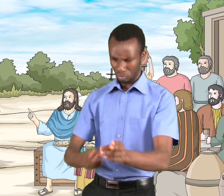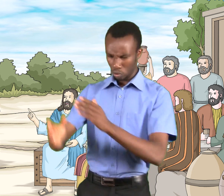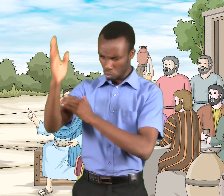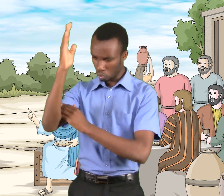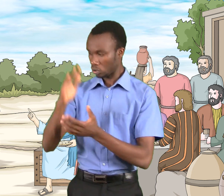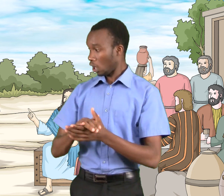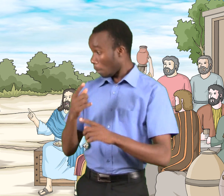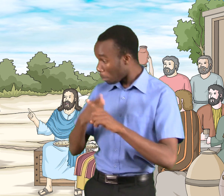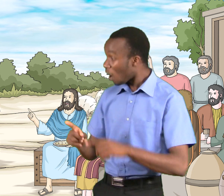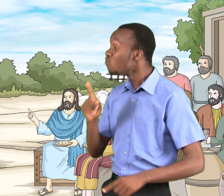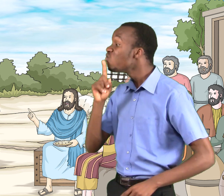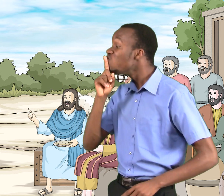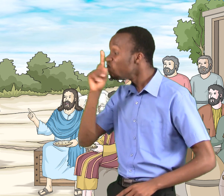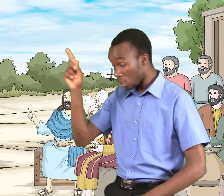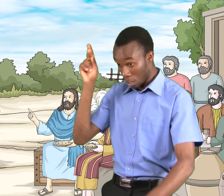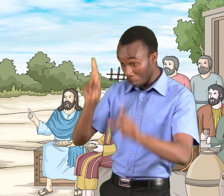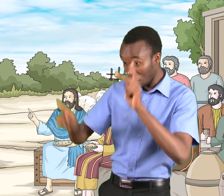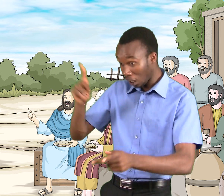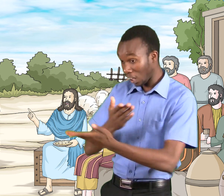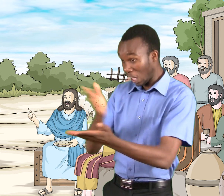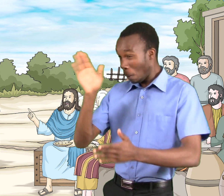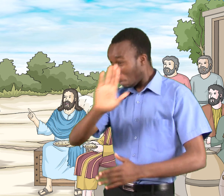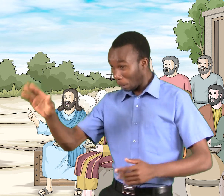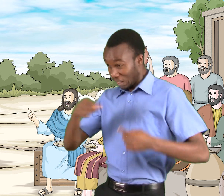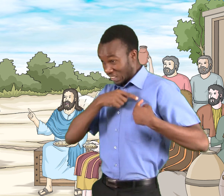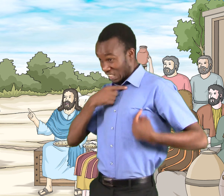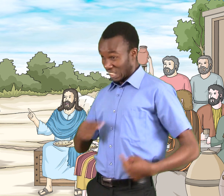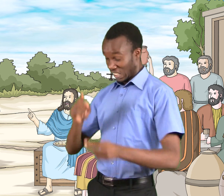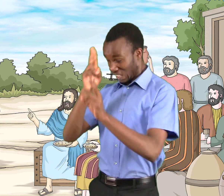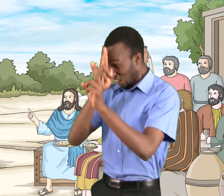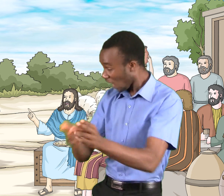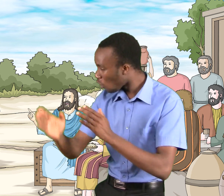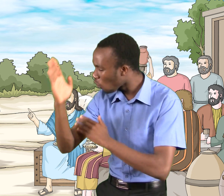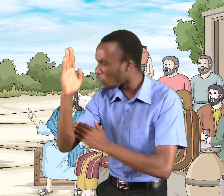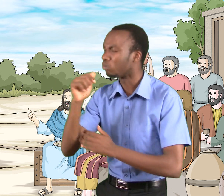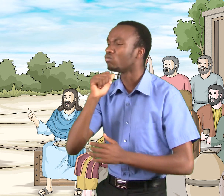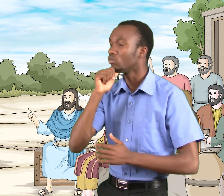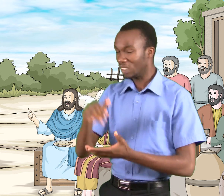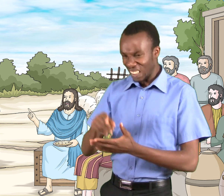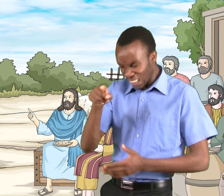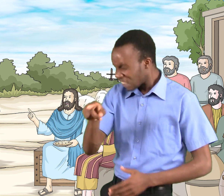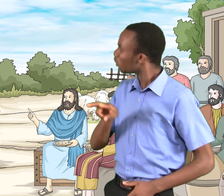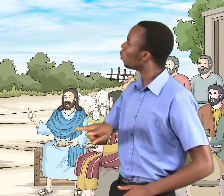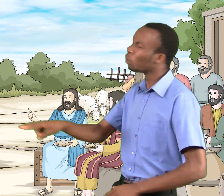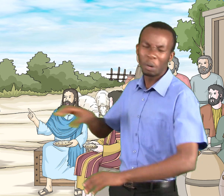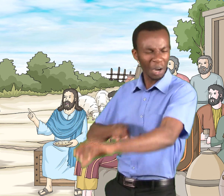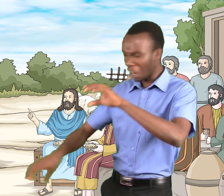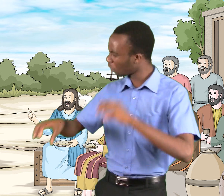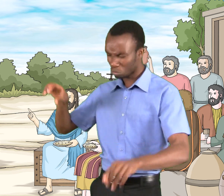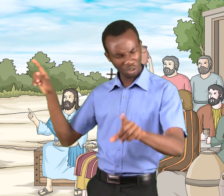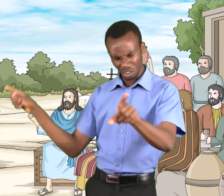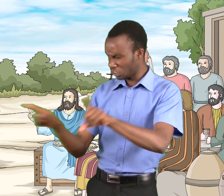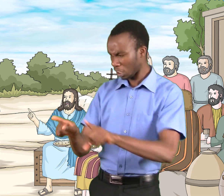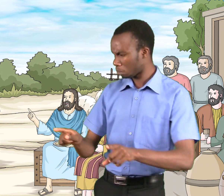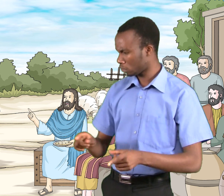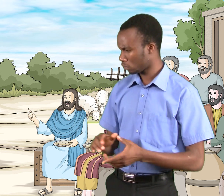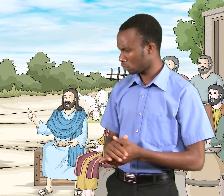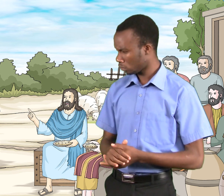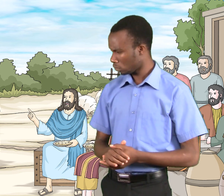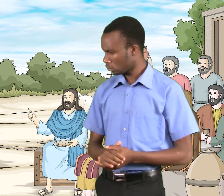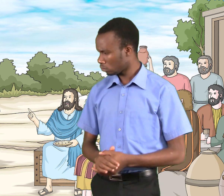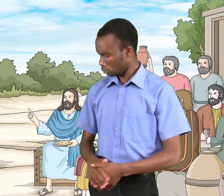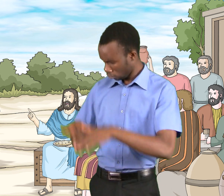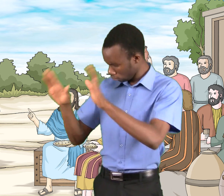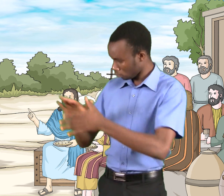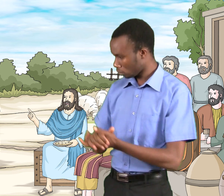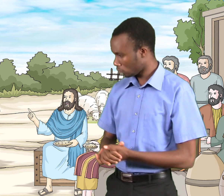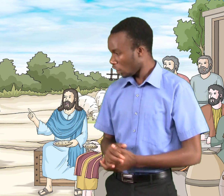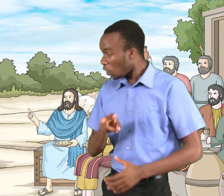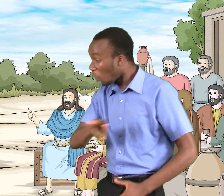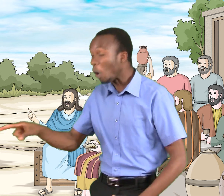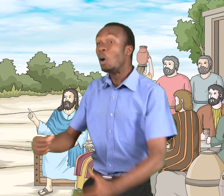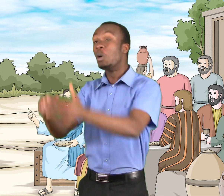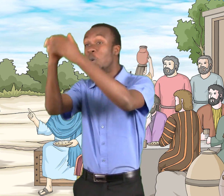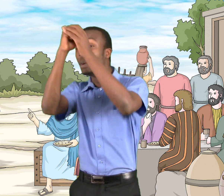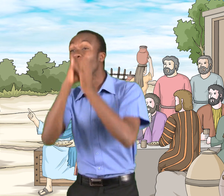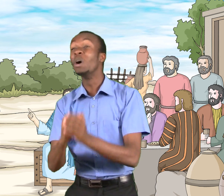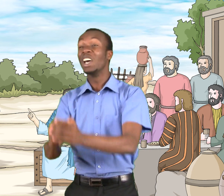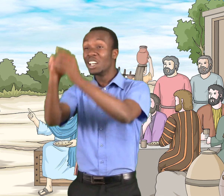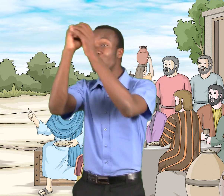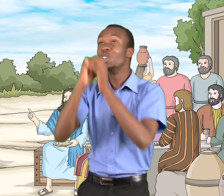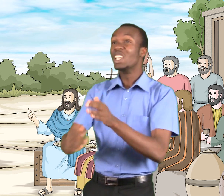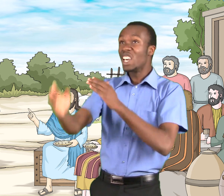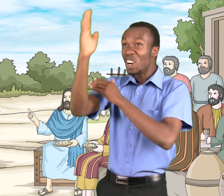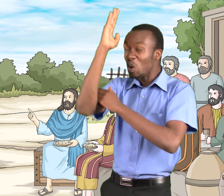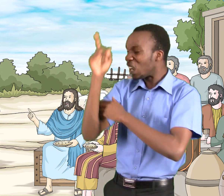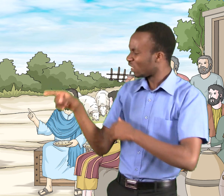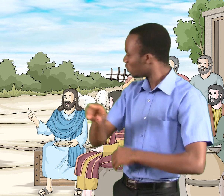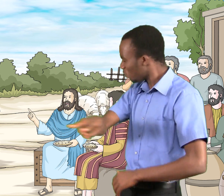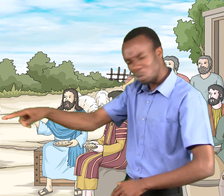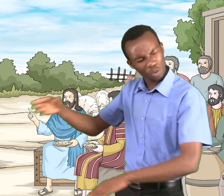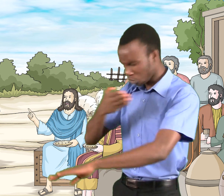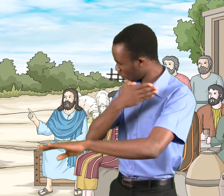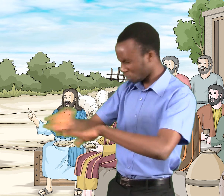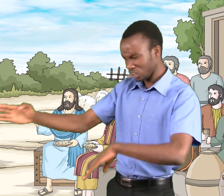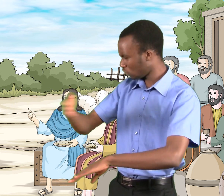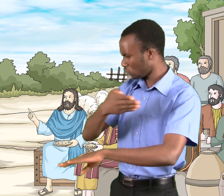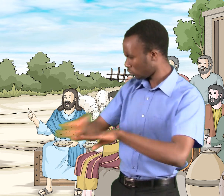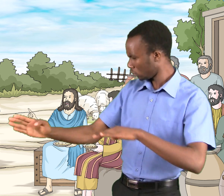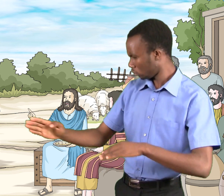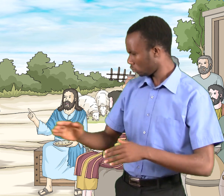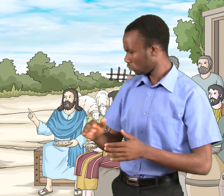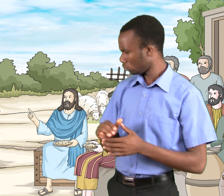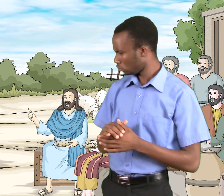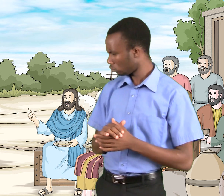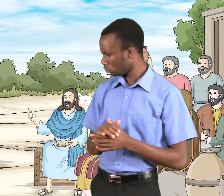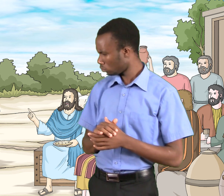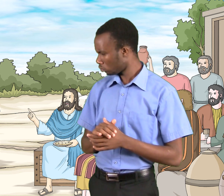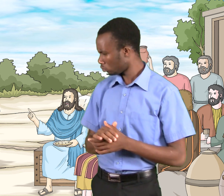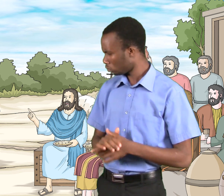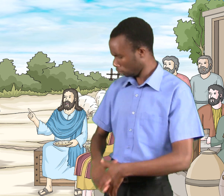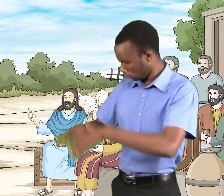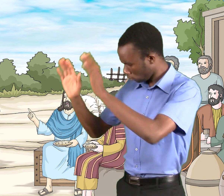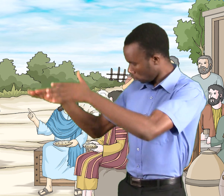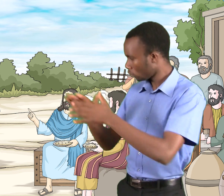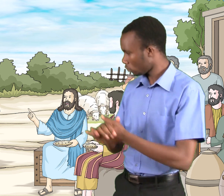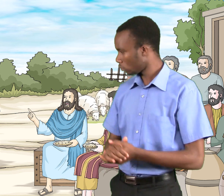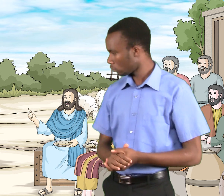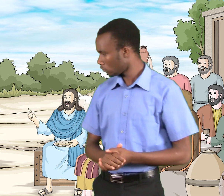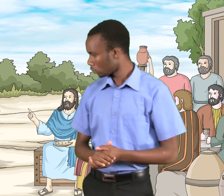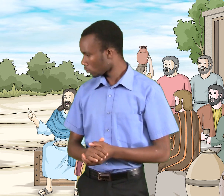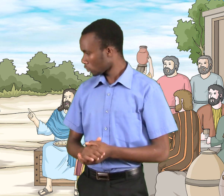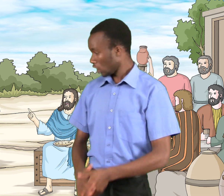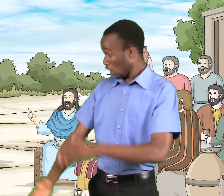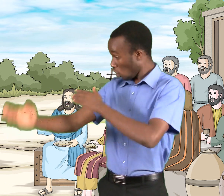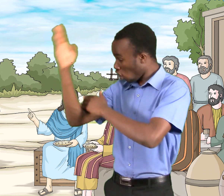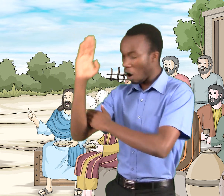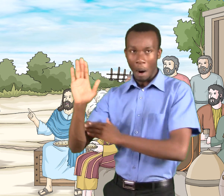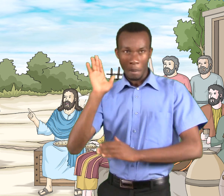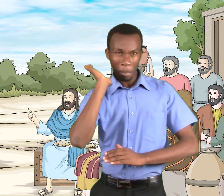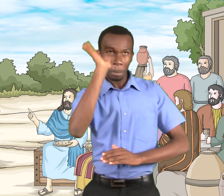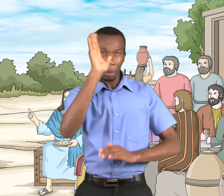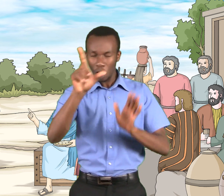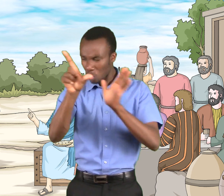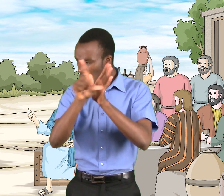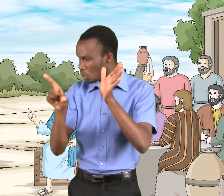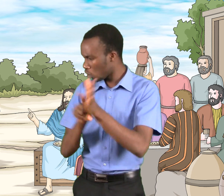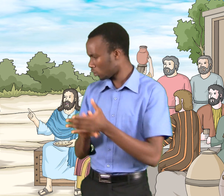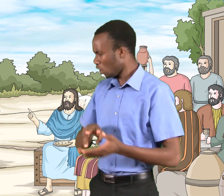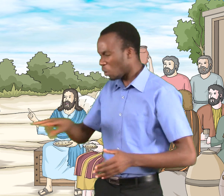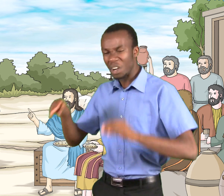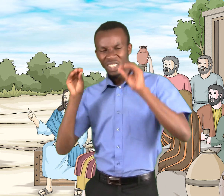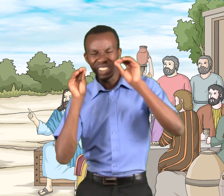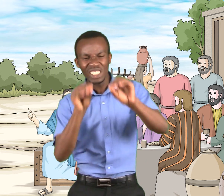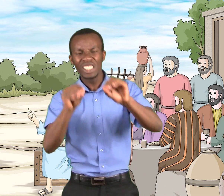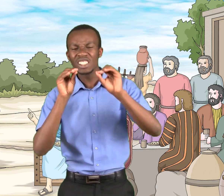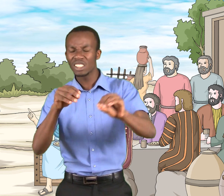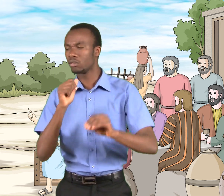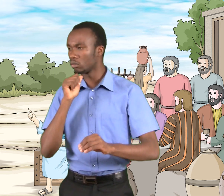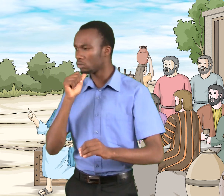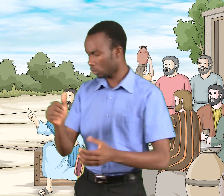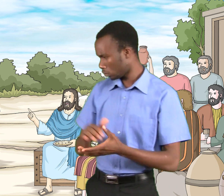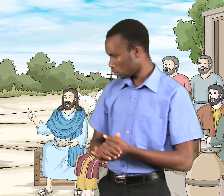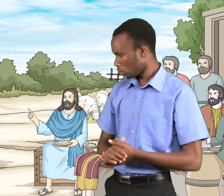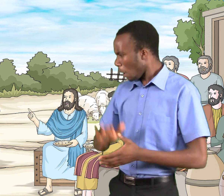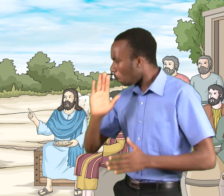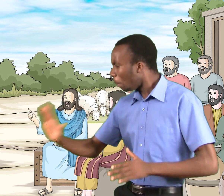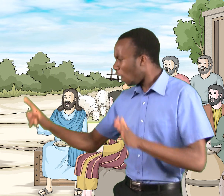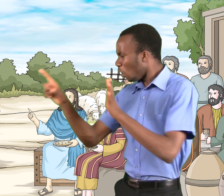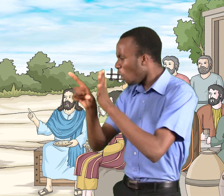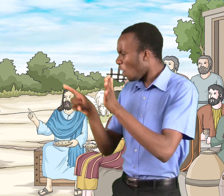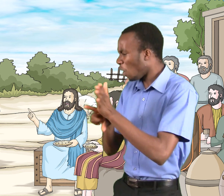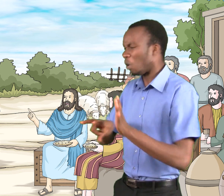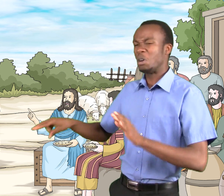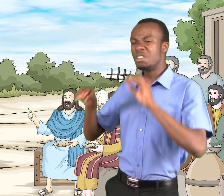they teach as doctrine the precepts of men.’” Jesus called the crowd to Him and said, “Listen and understand.